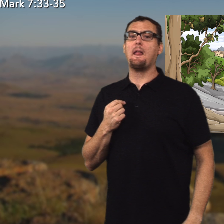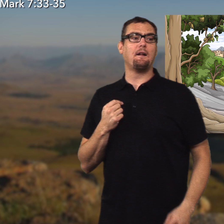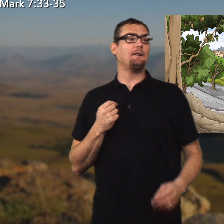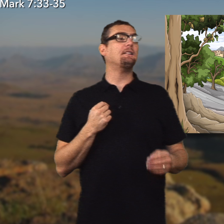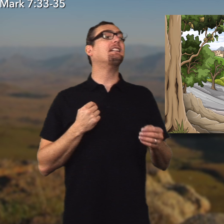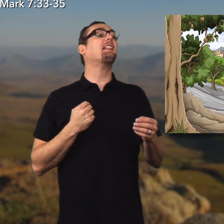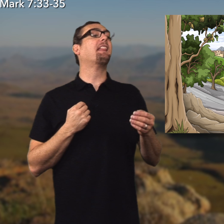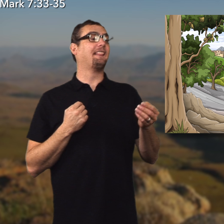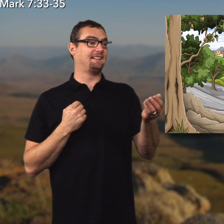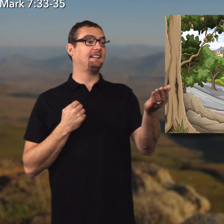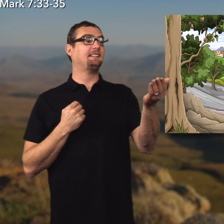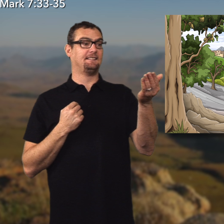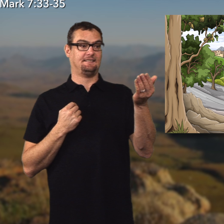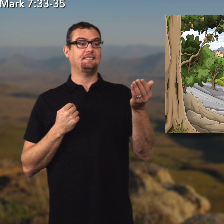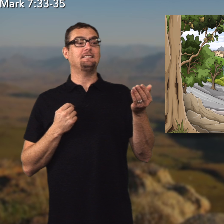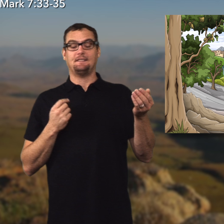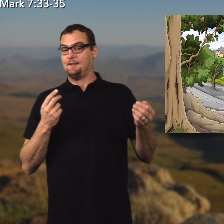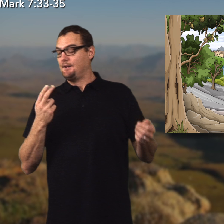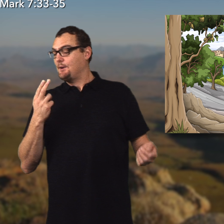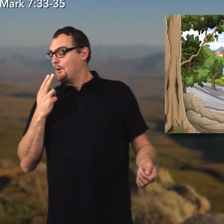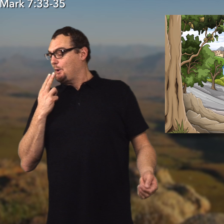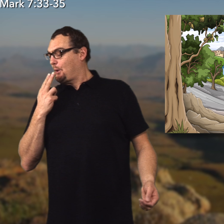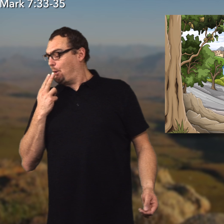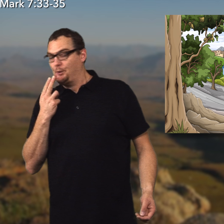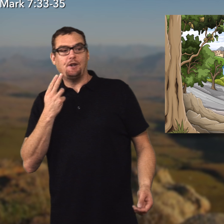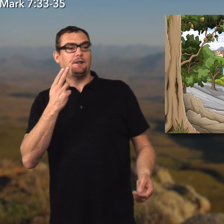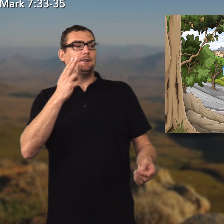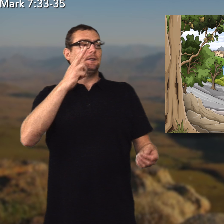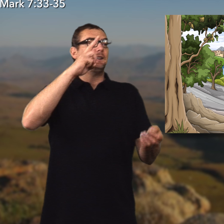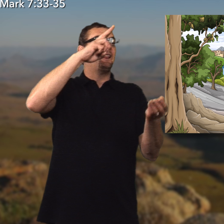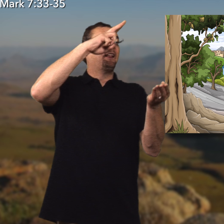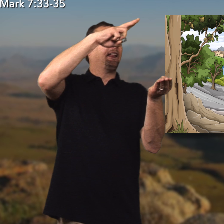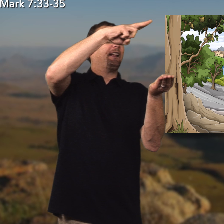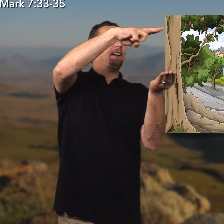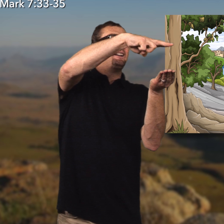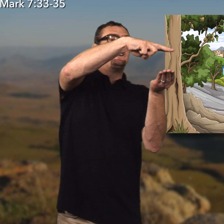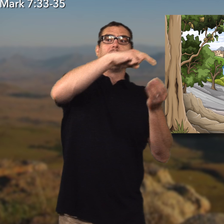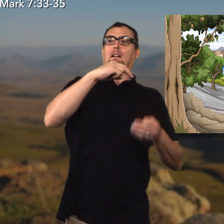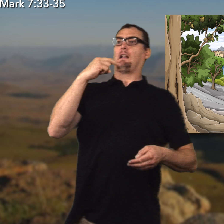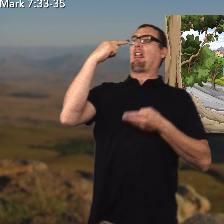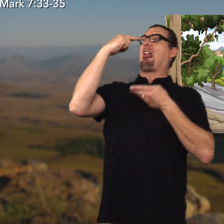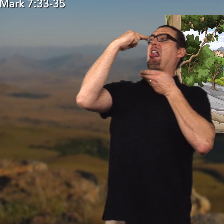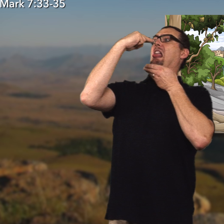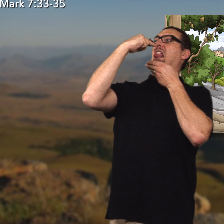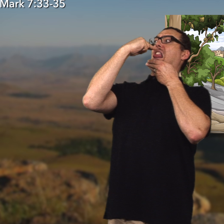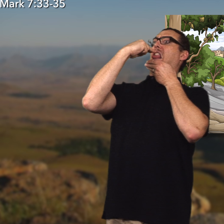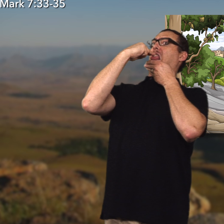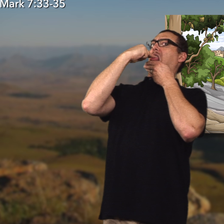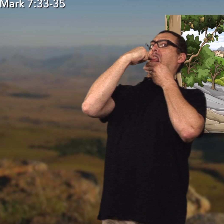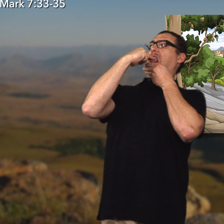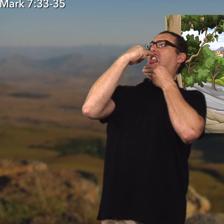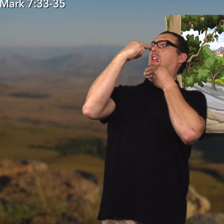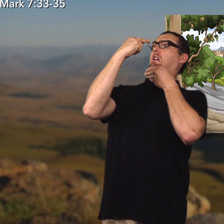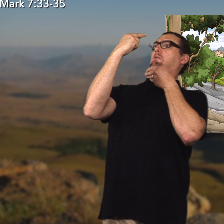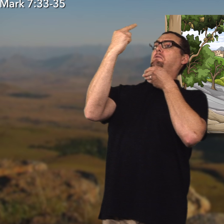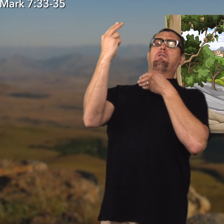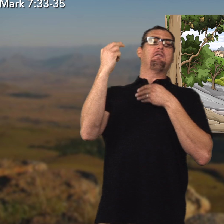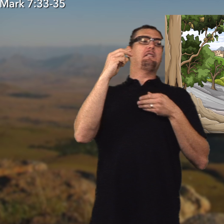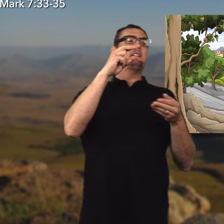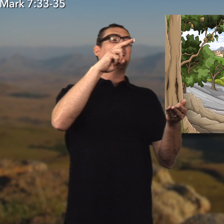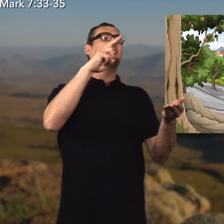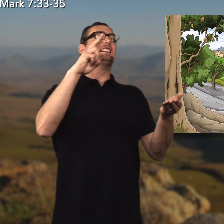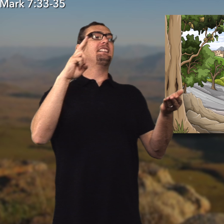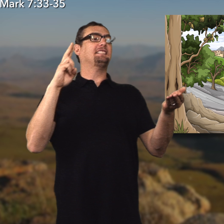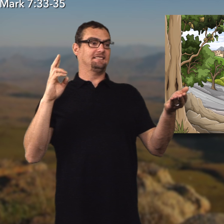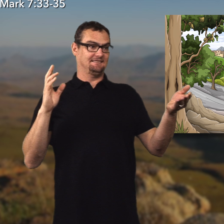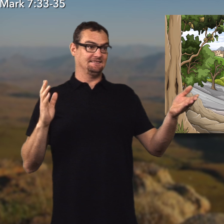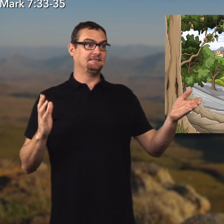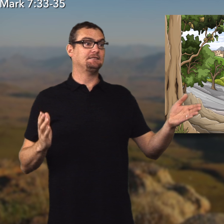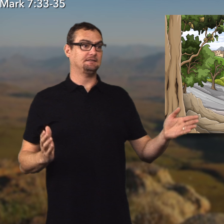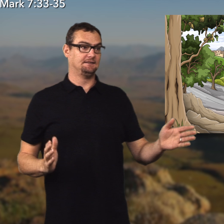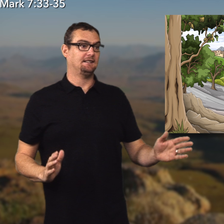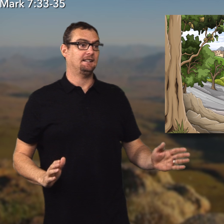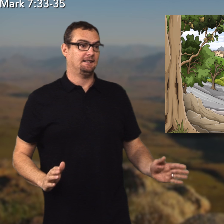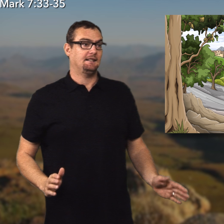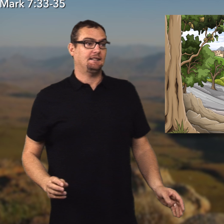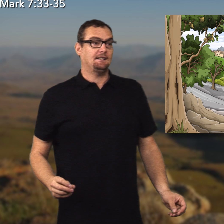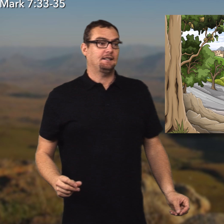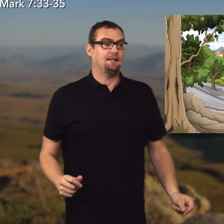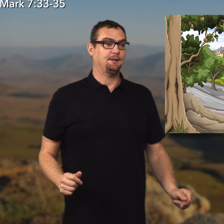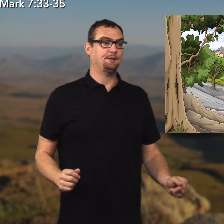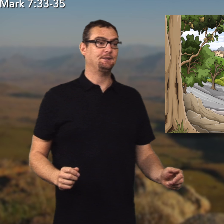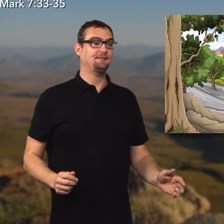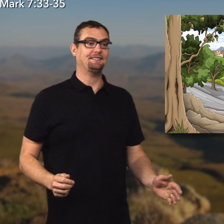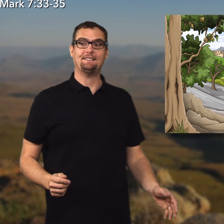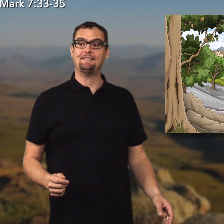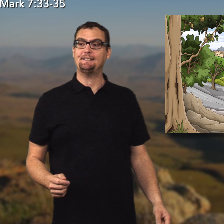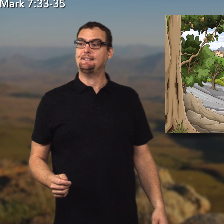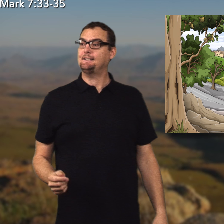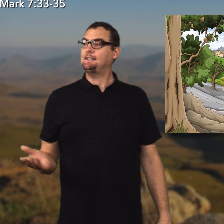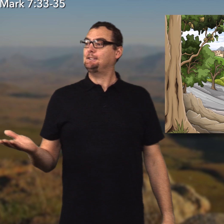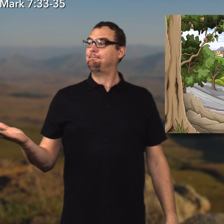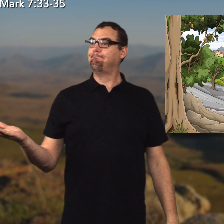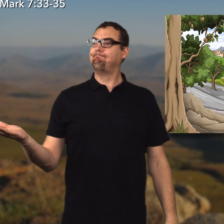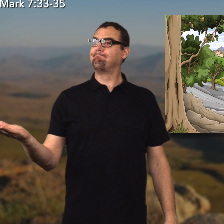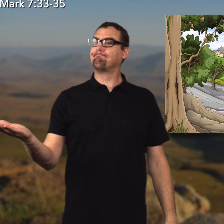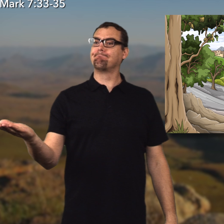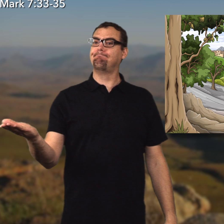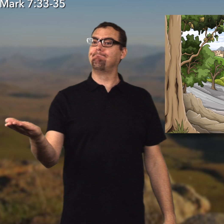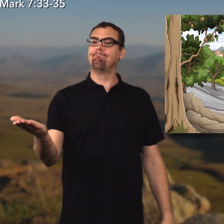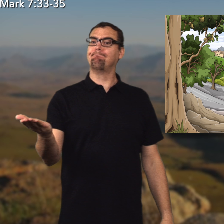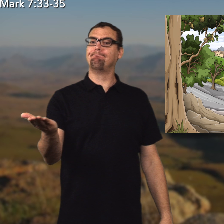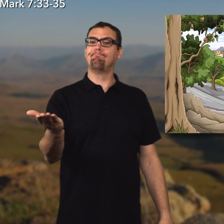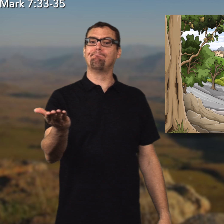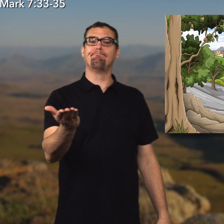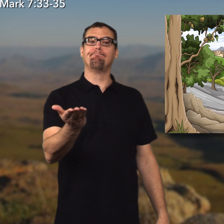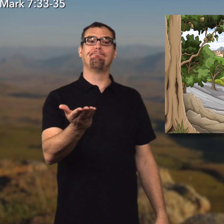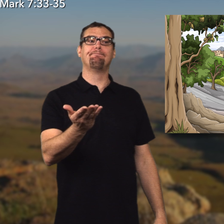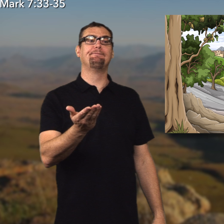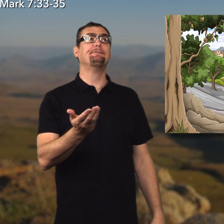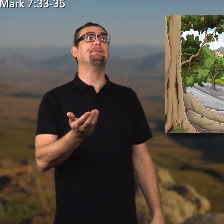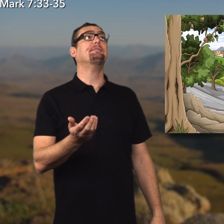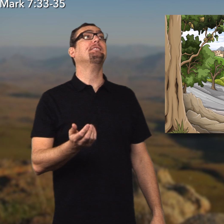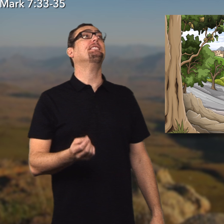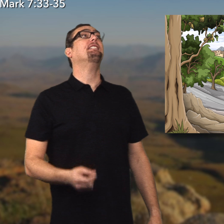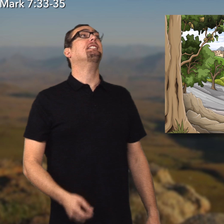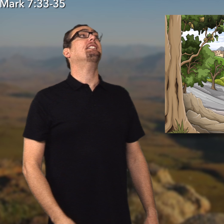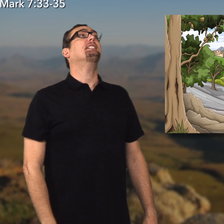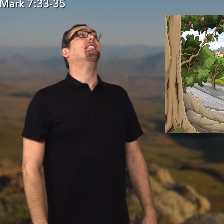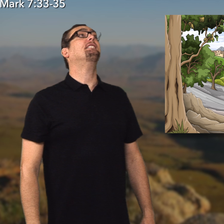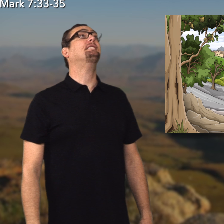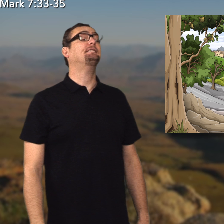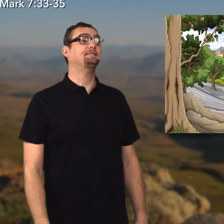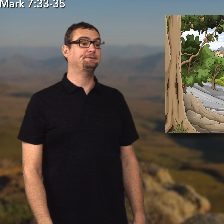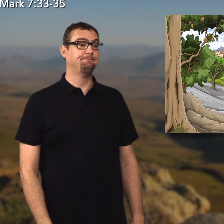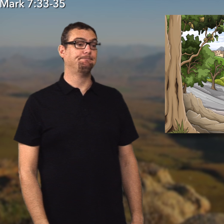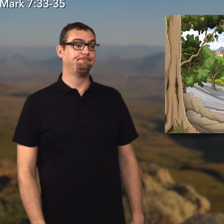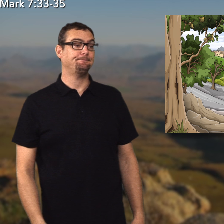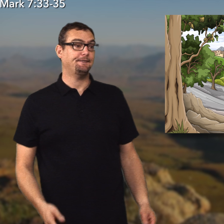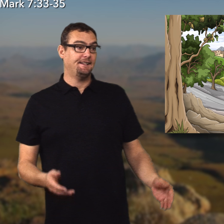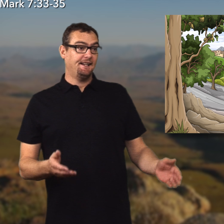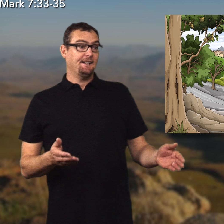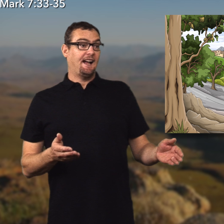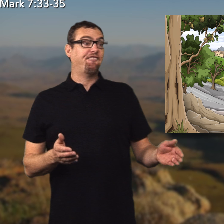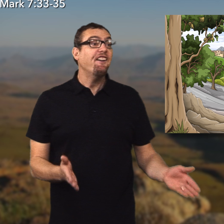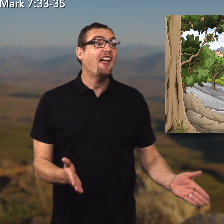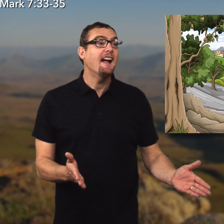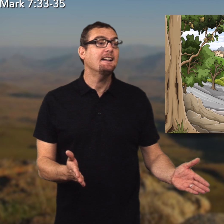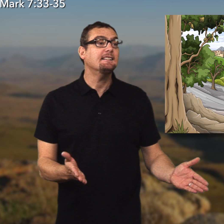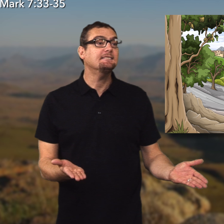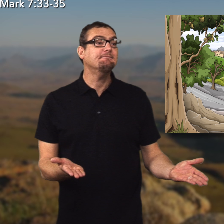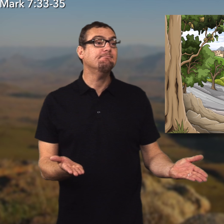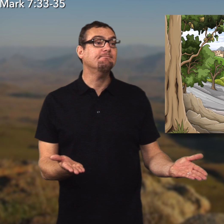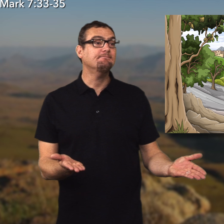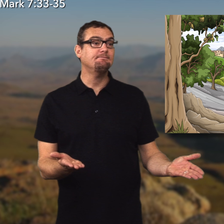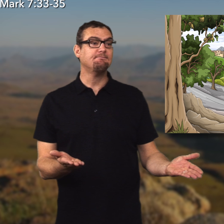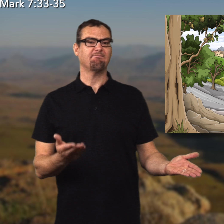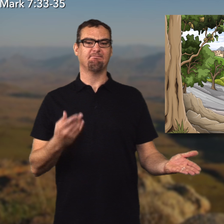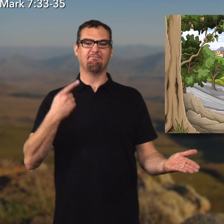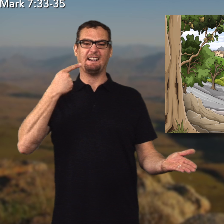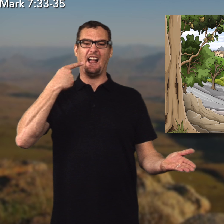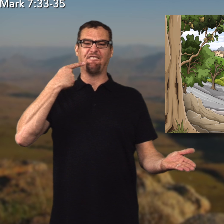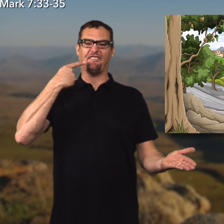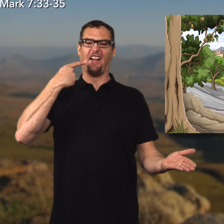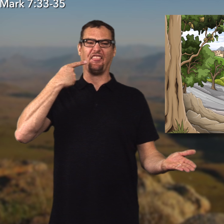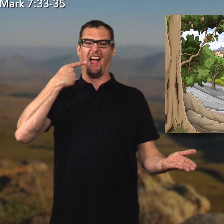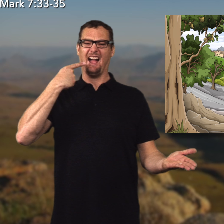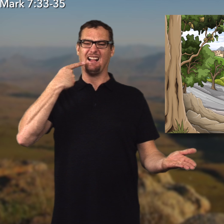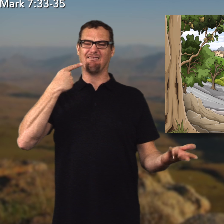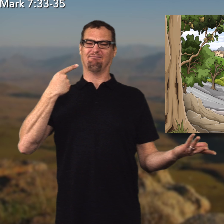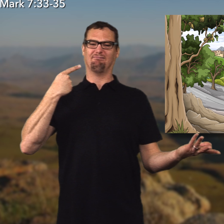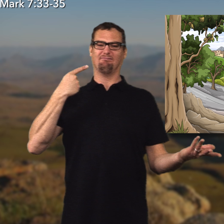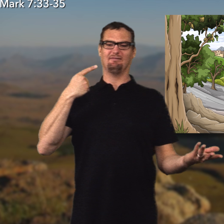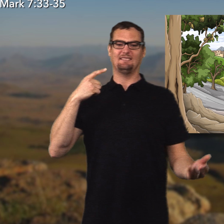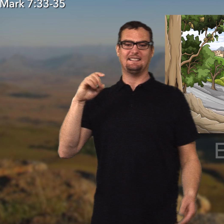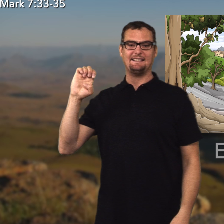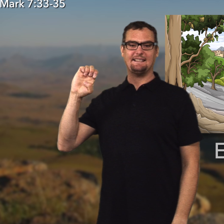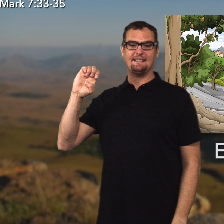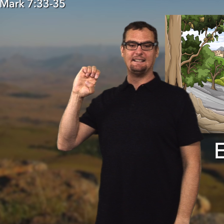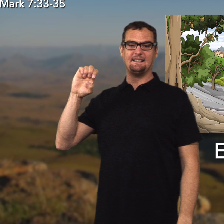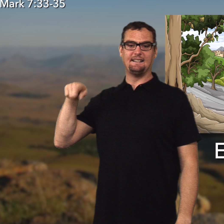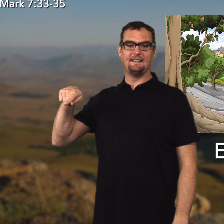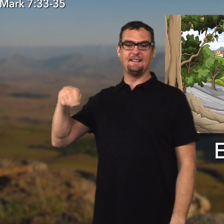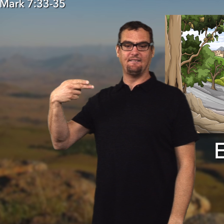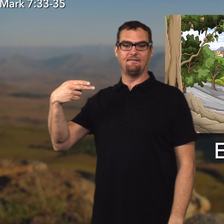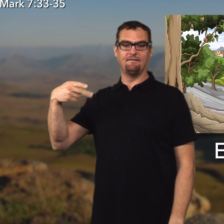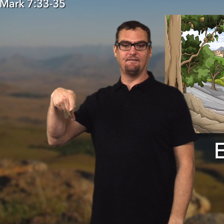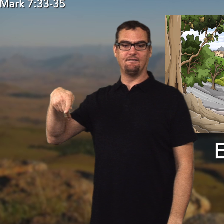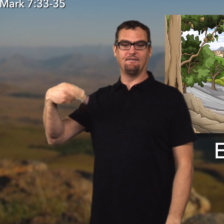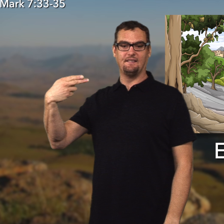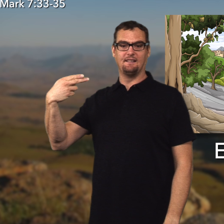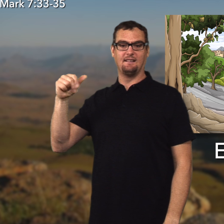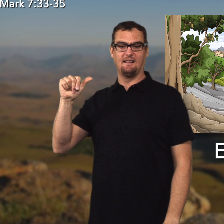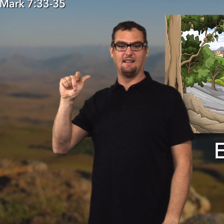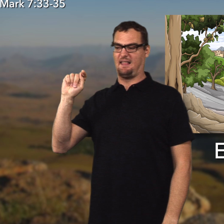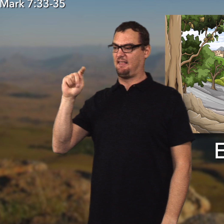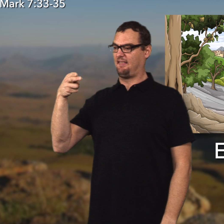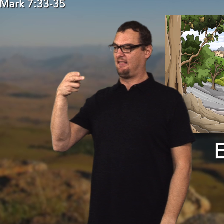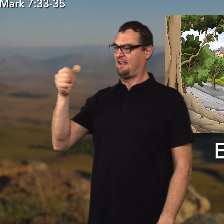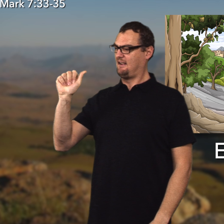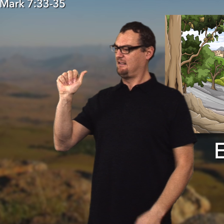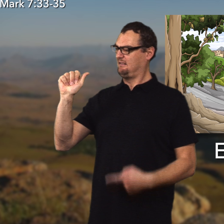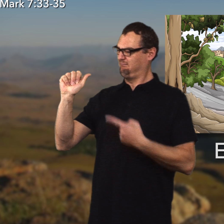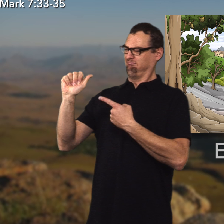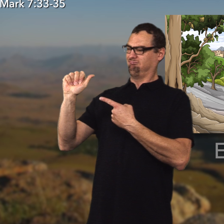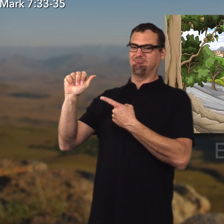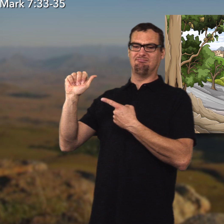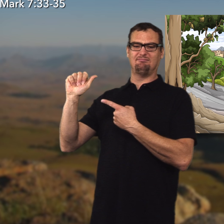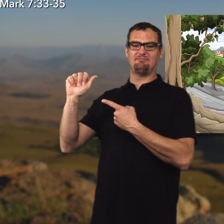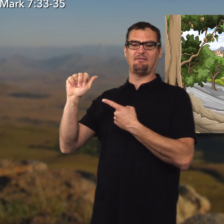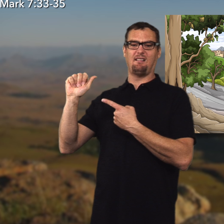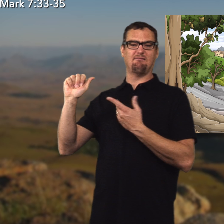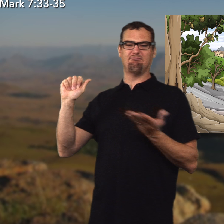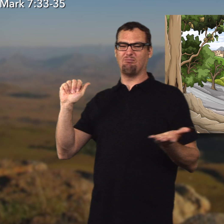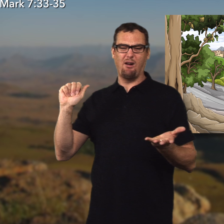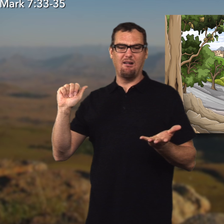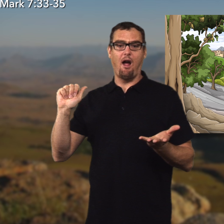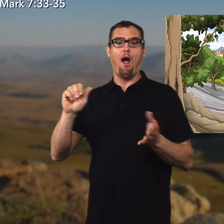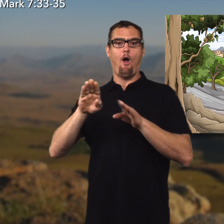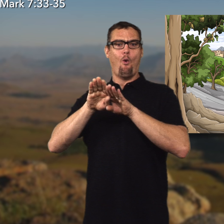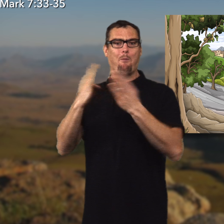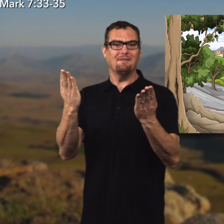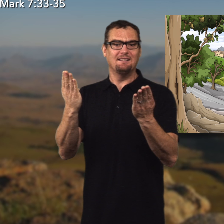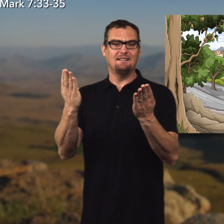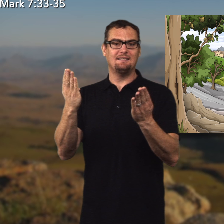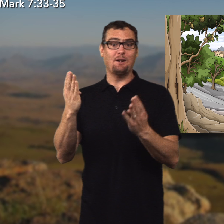And looking up to heaven, He sighed deeply and said to him, “Ephphatha!”